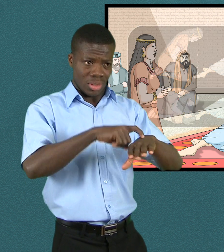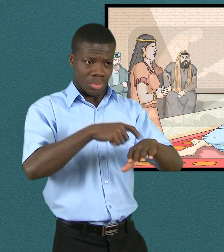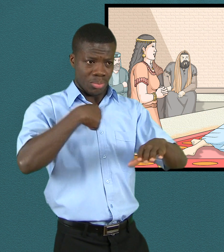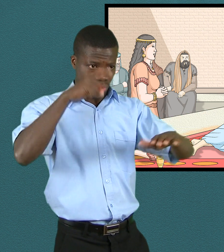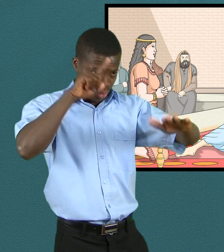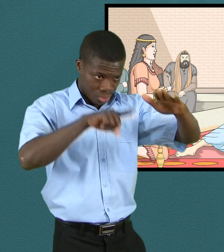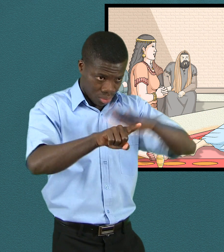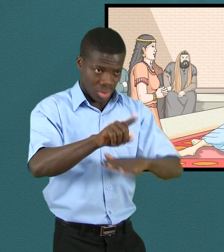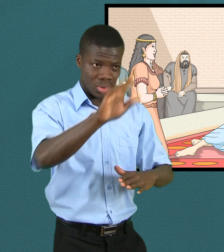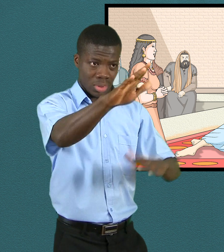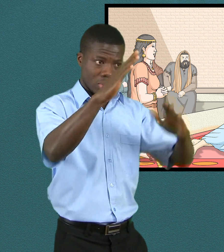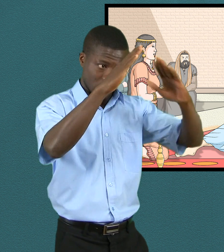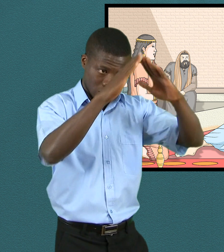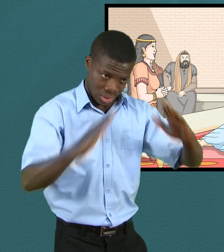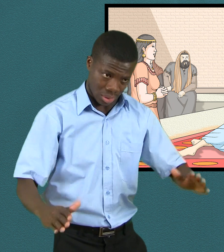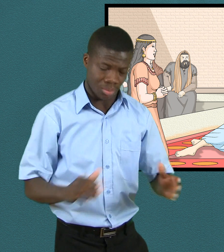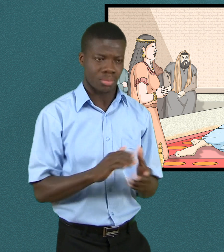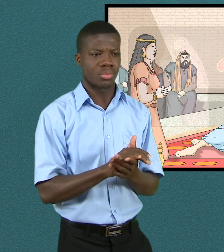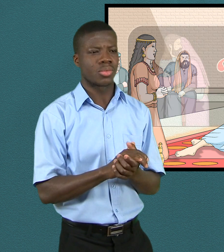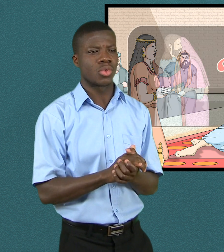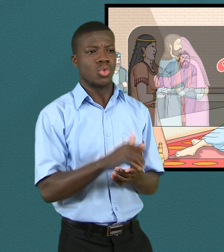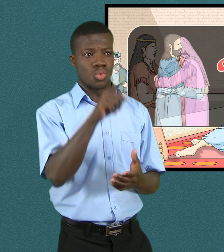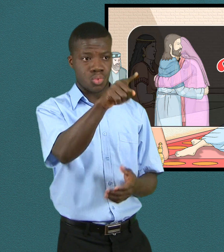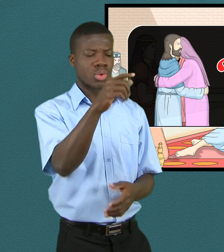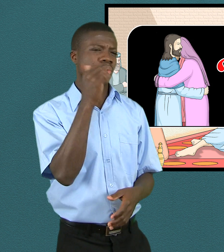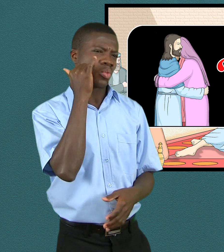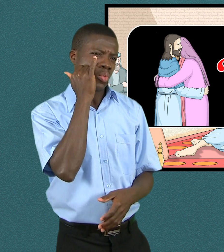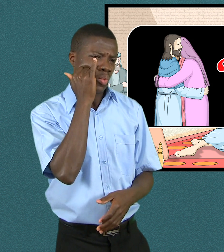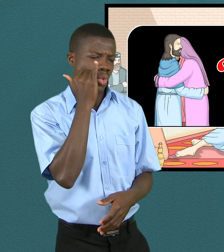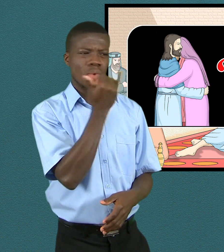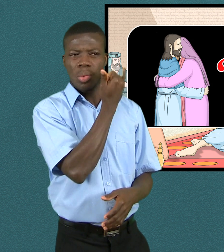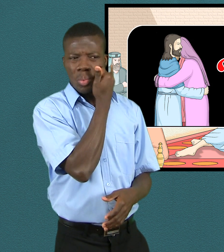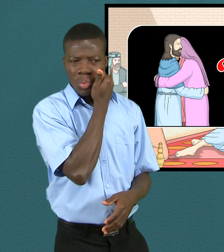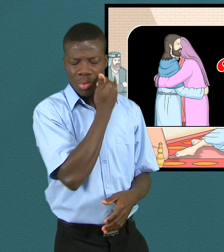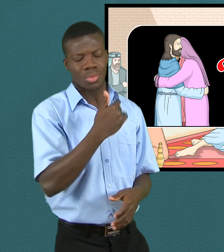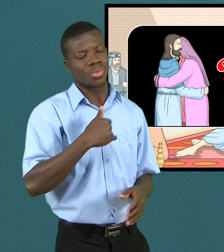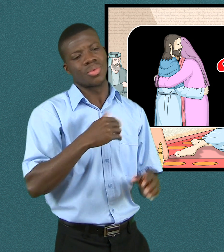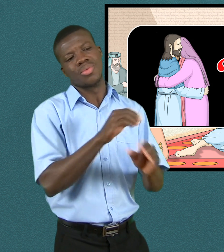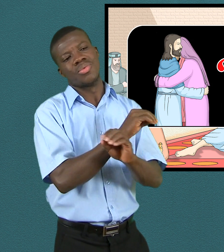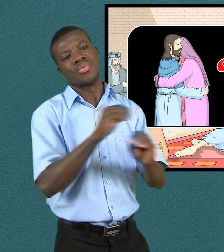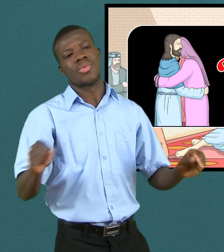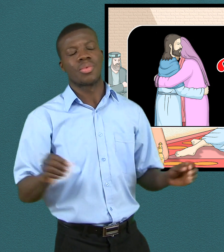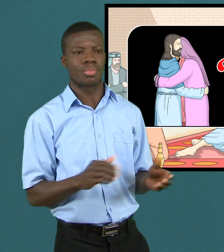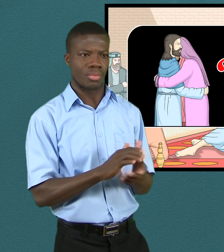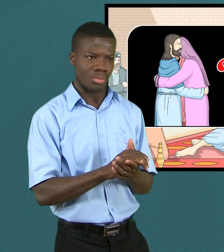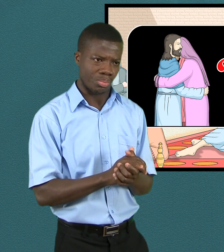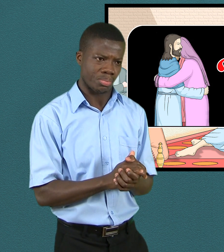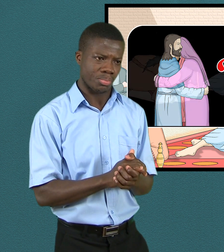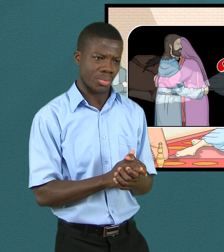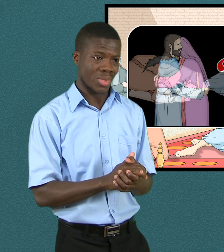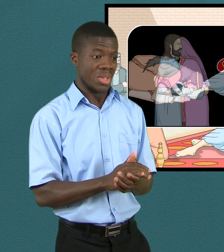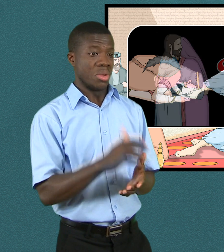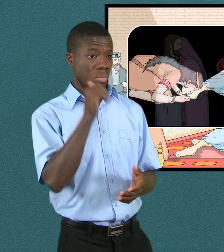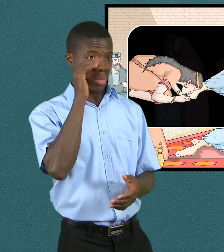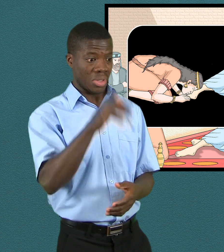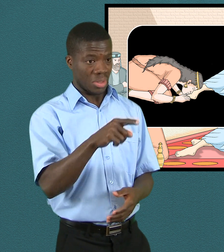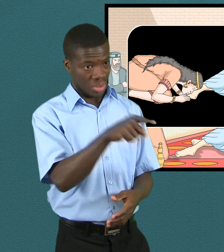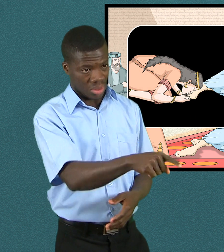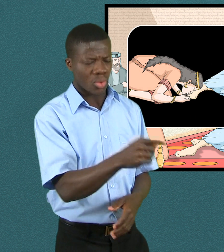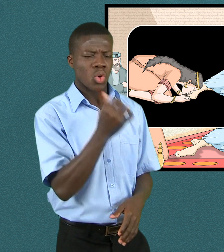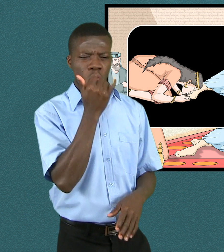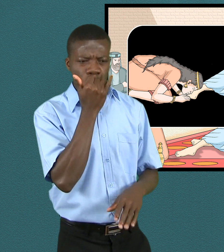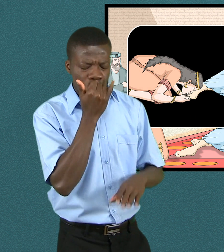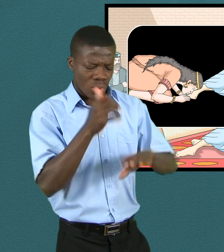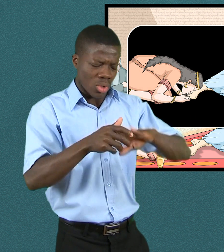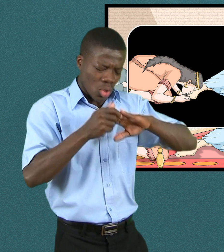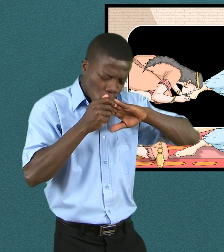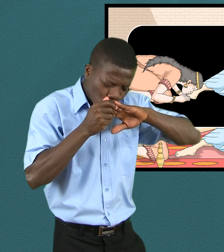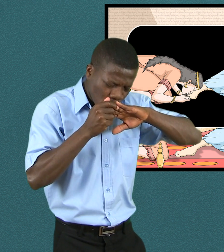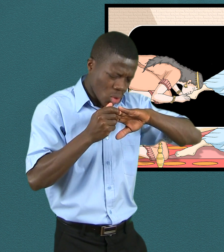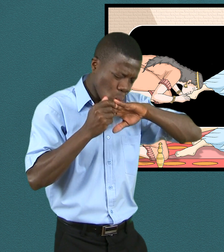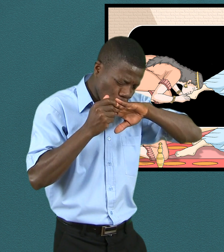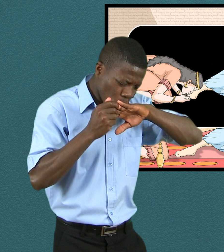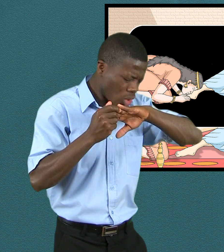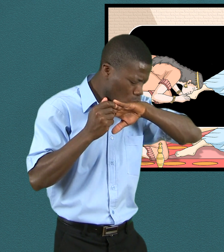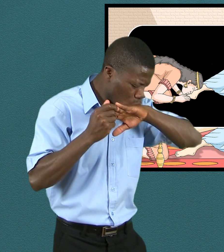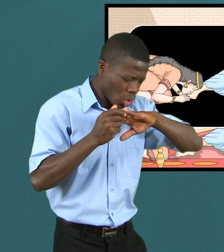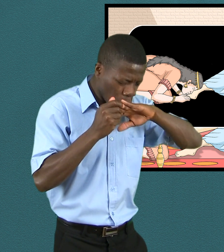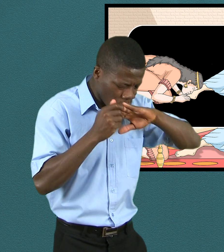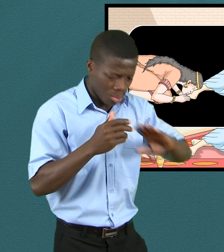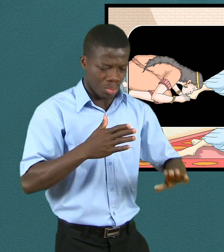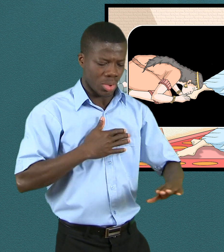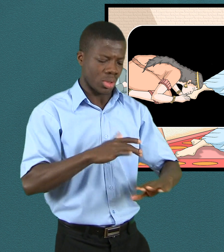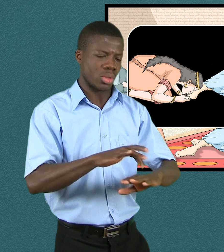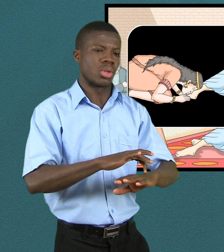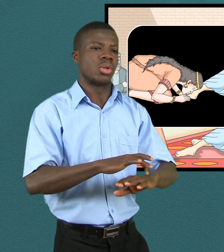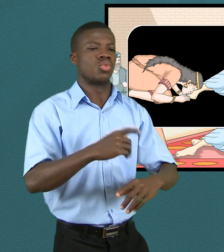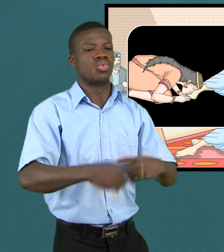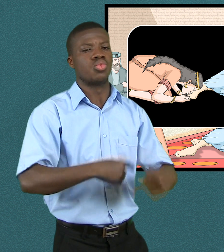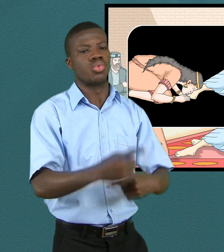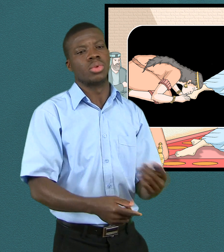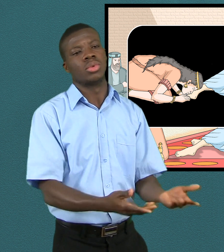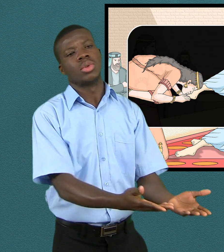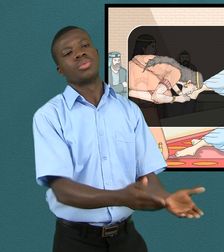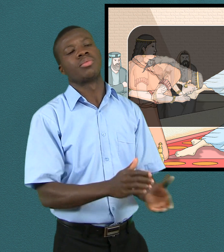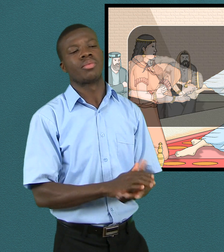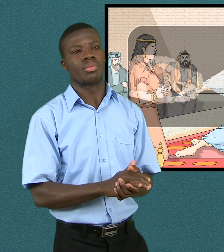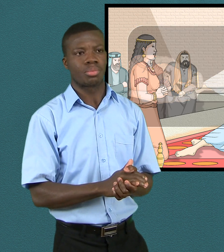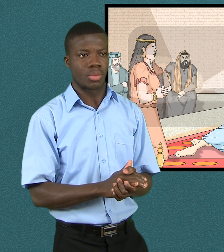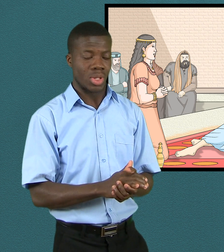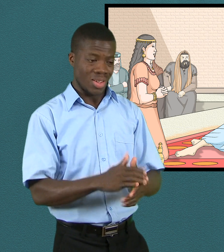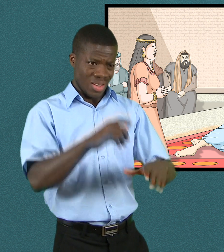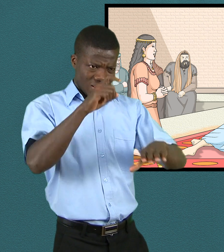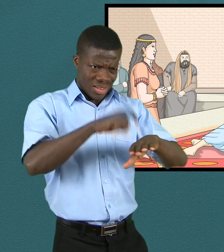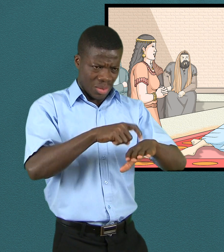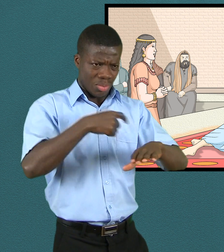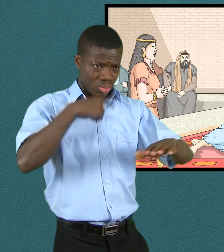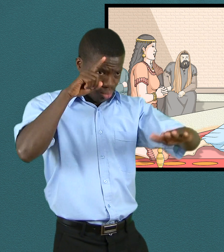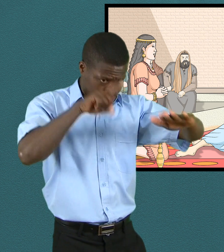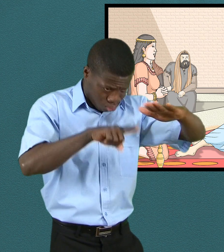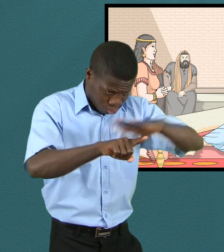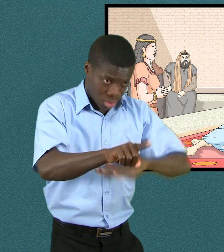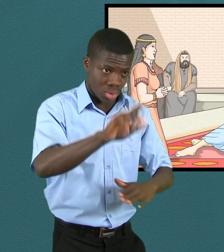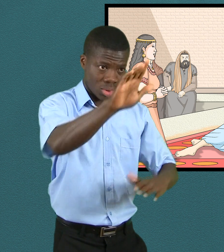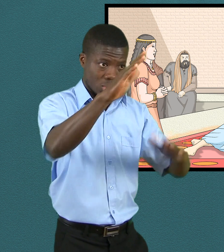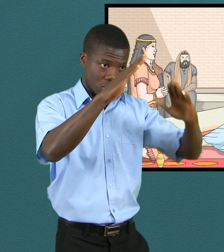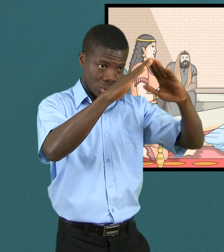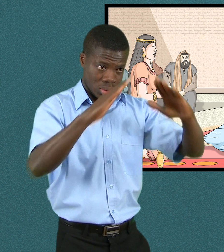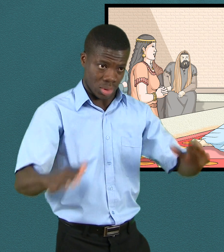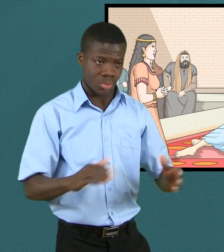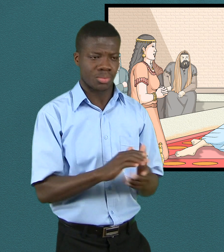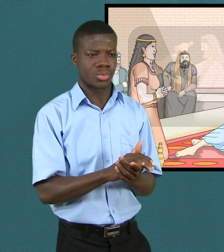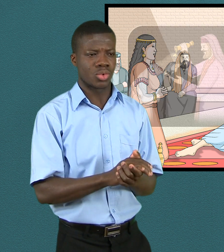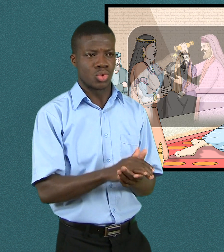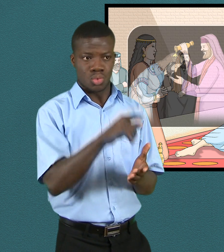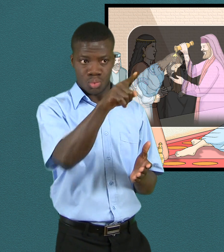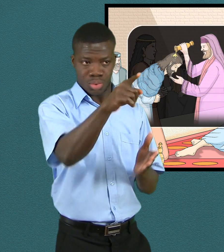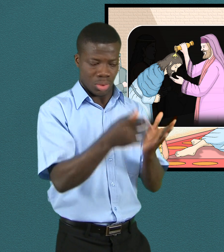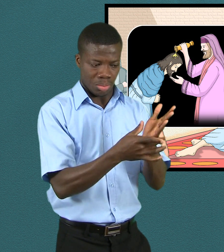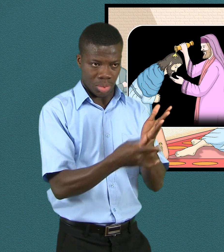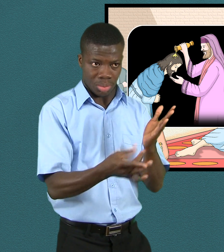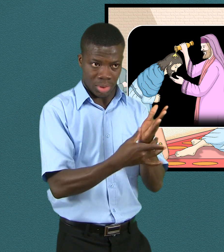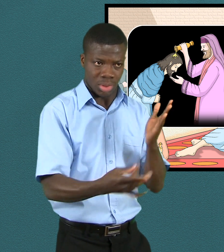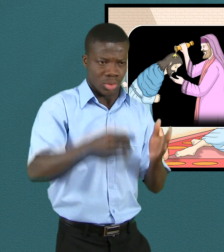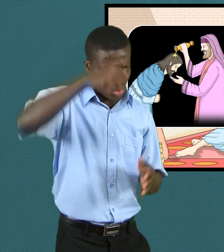You did not greet Me with a kiss, but she has not stopped kissing My feet since I arrived.